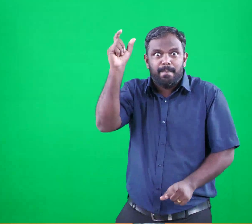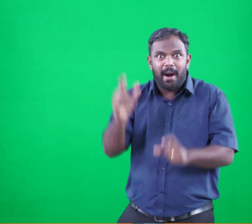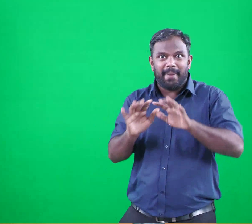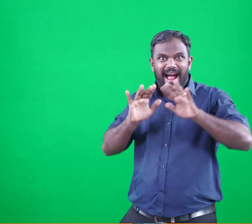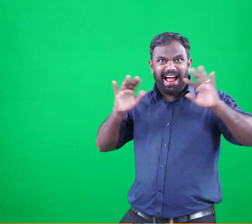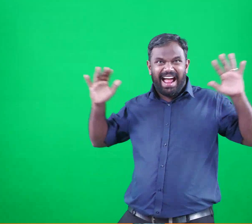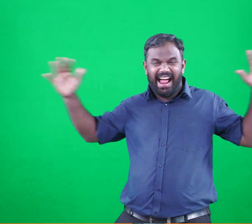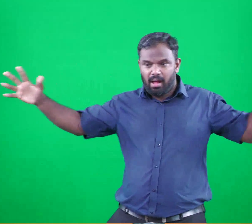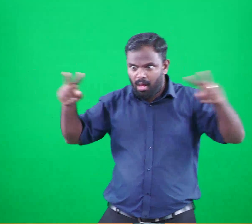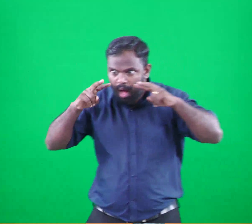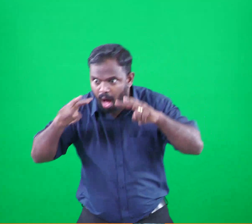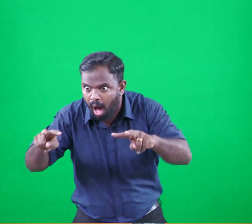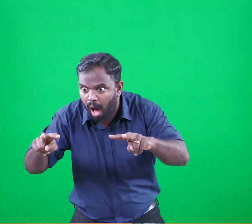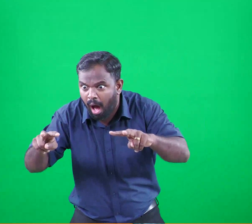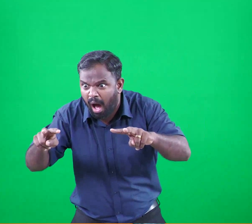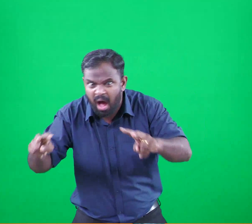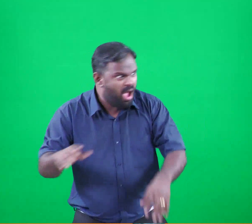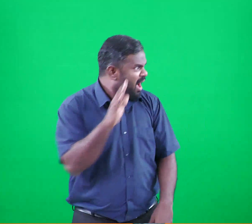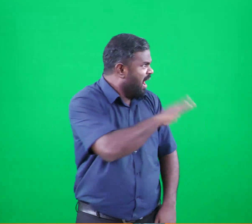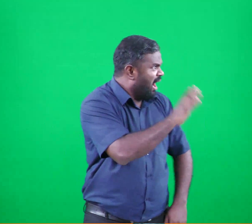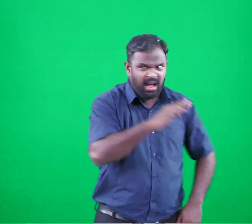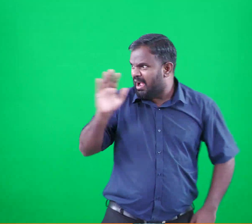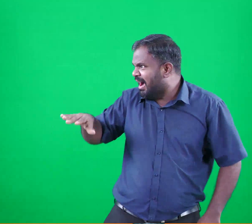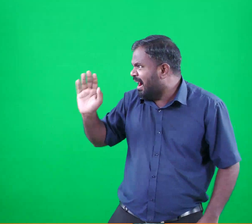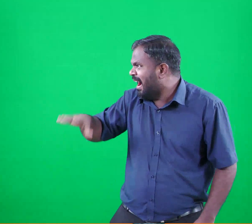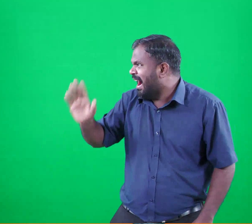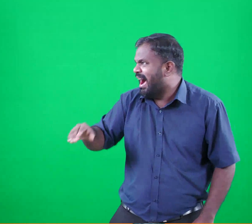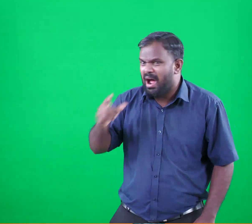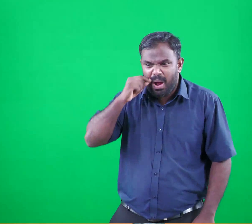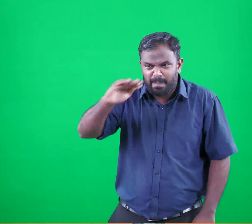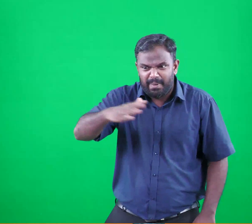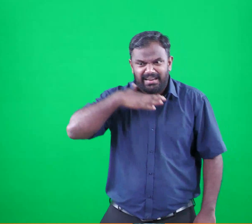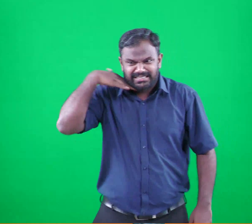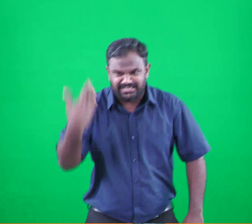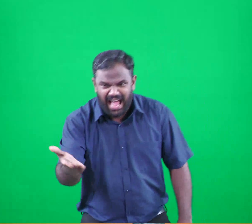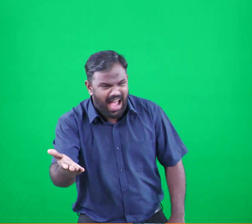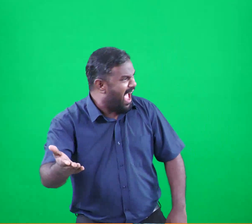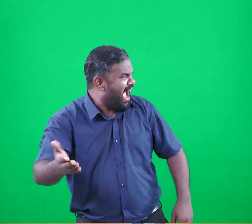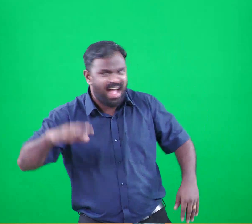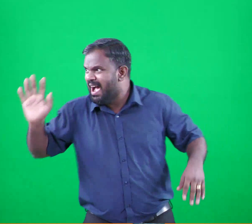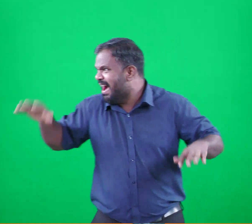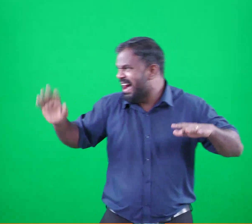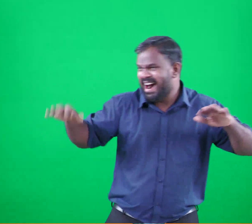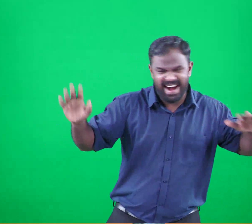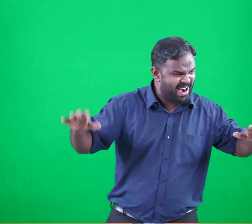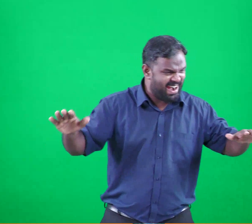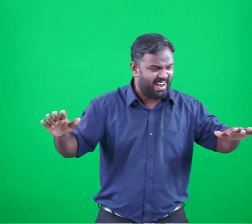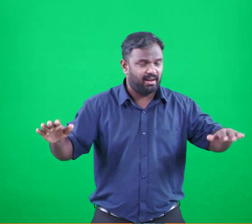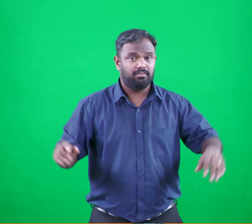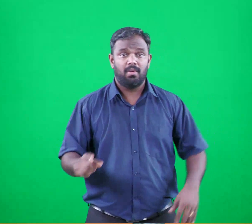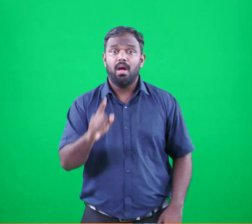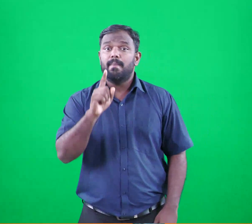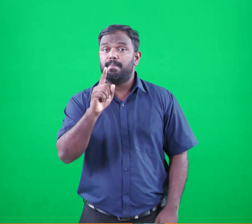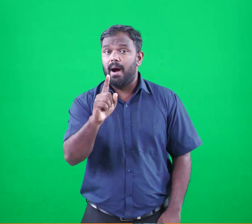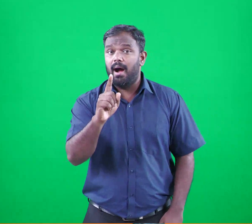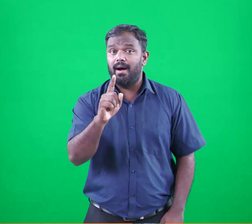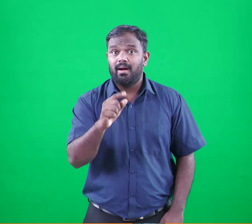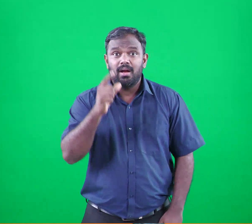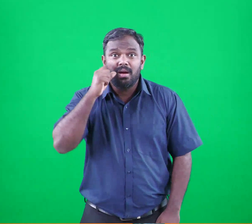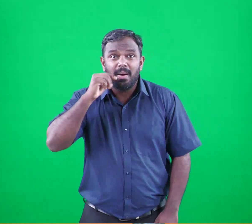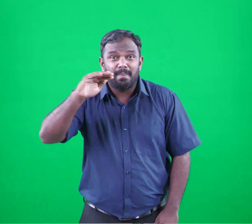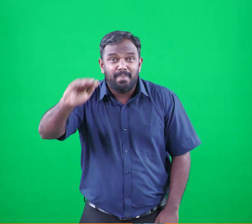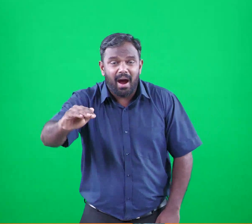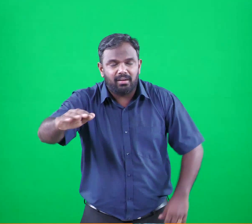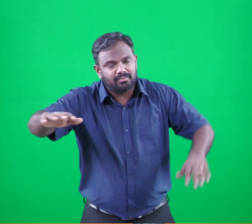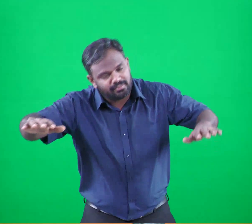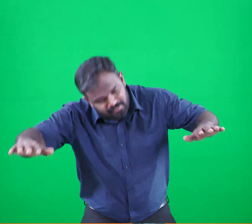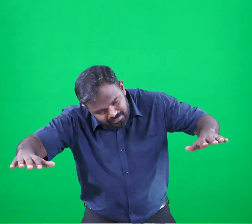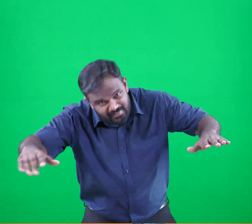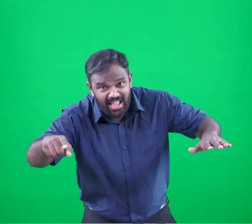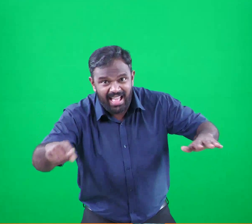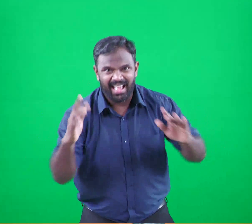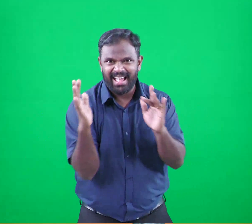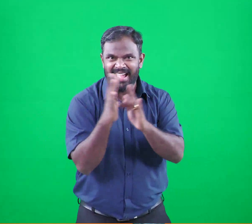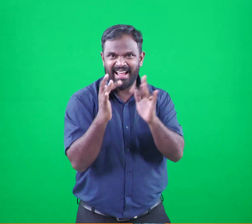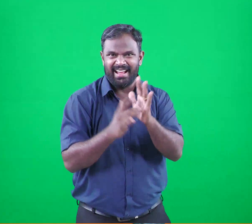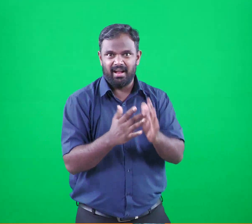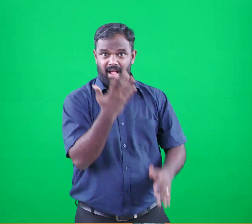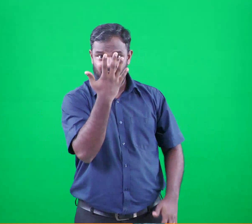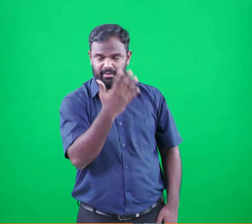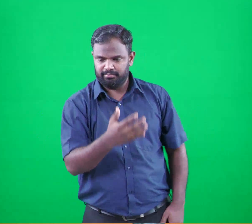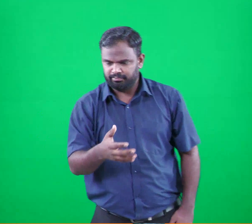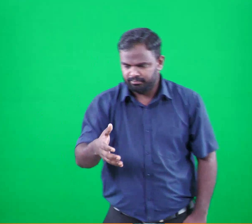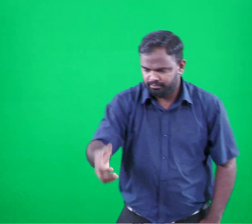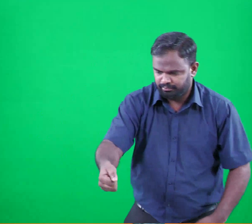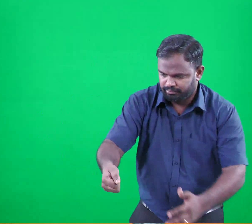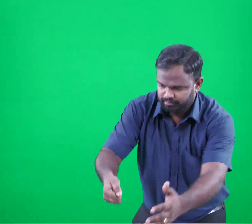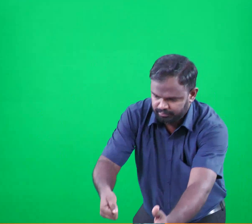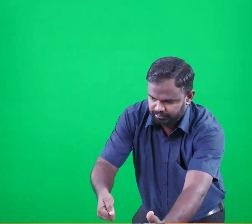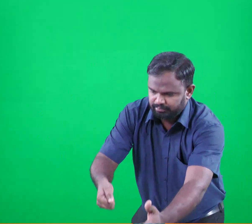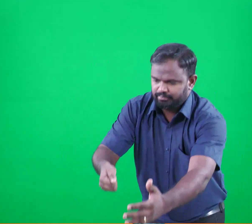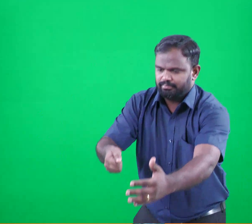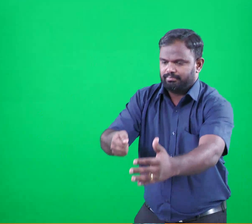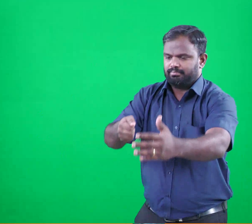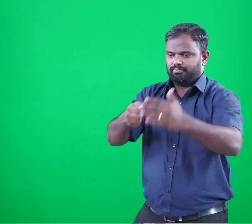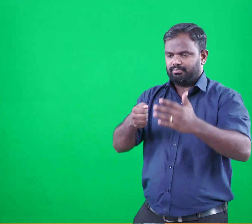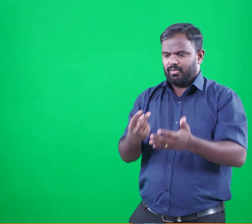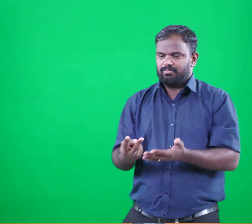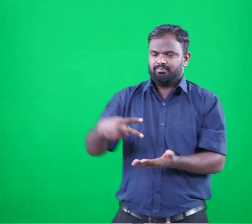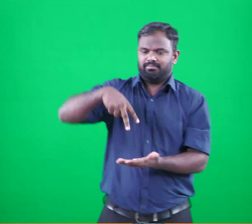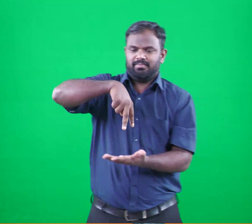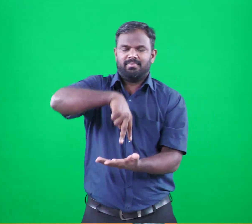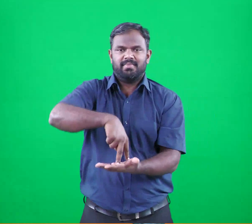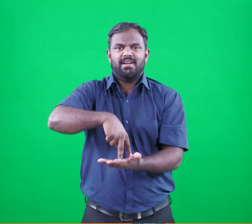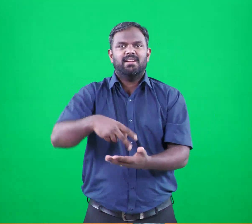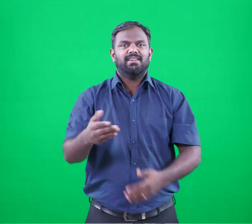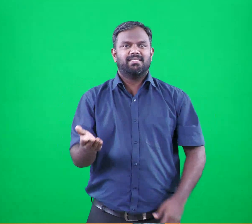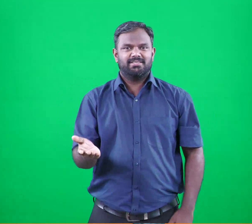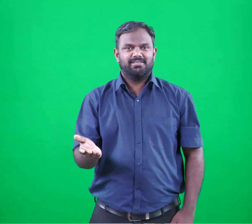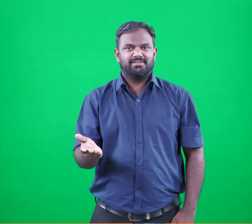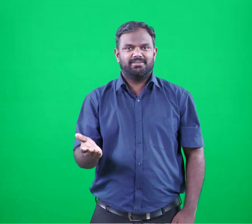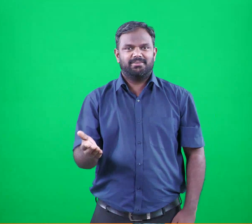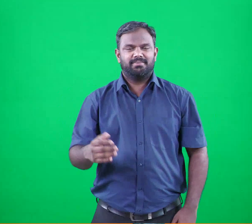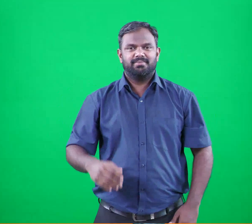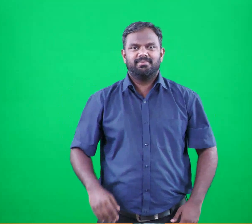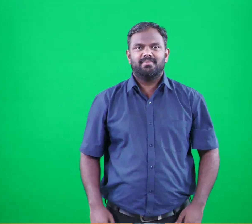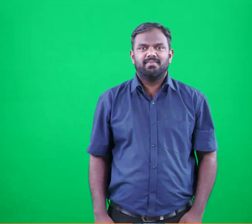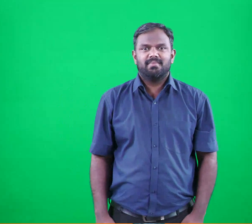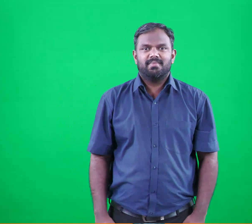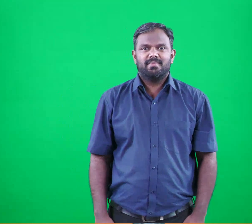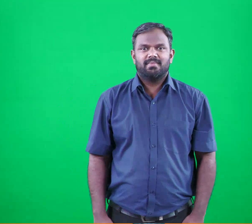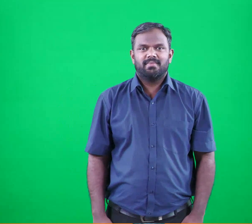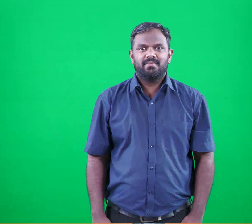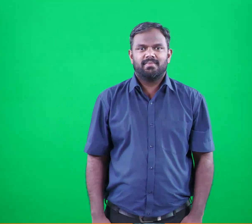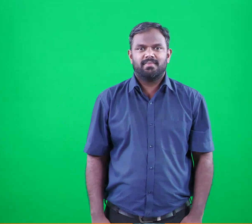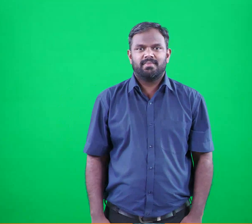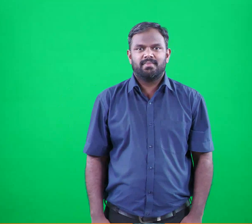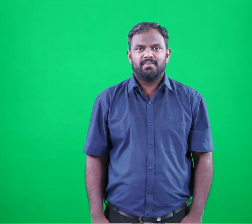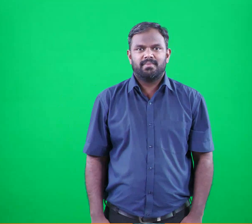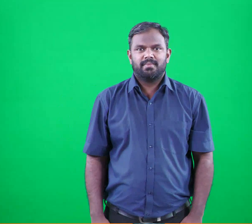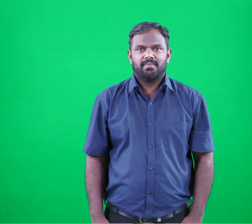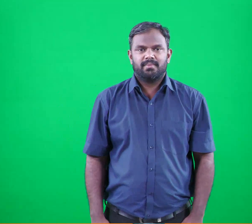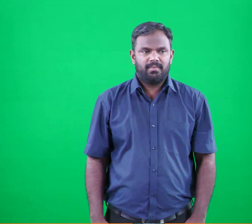But Jesus took him by the hand and helped him to his feet, and he stood up.